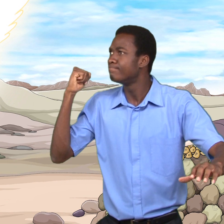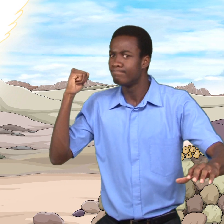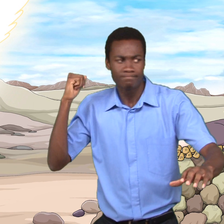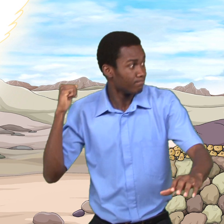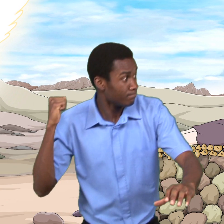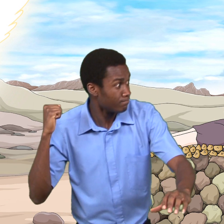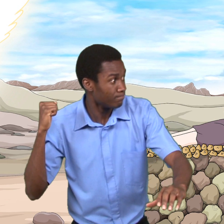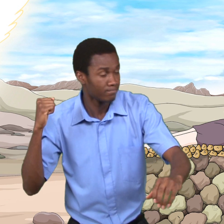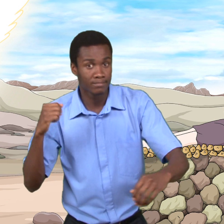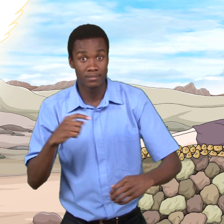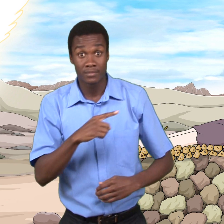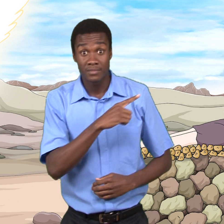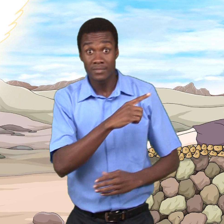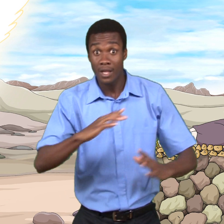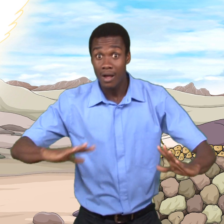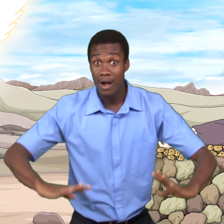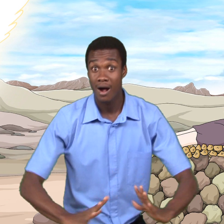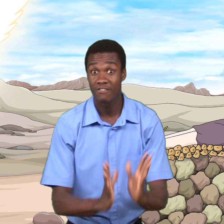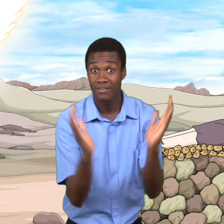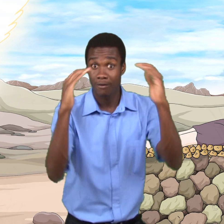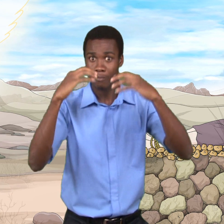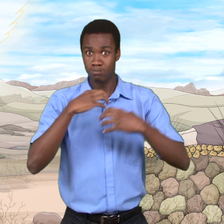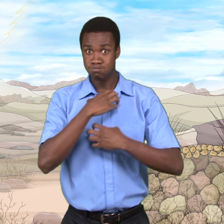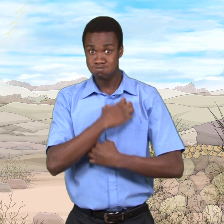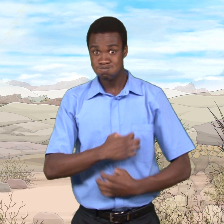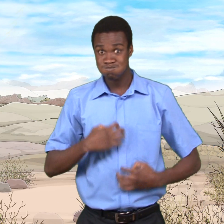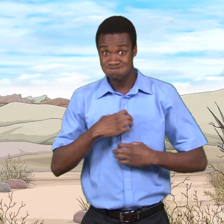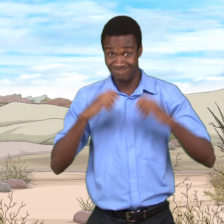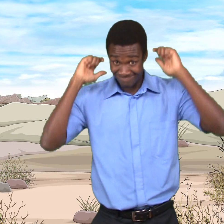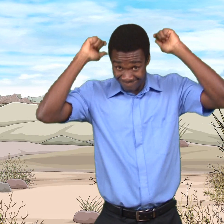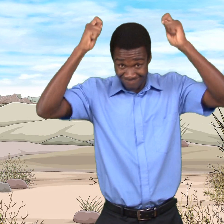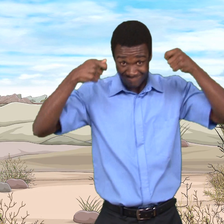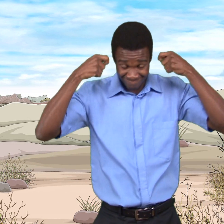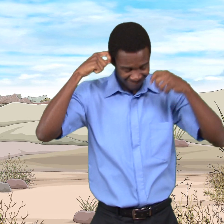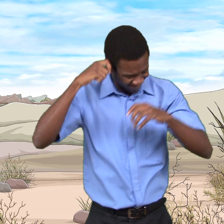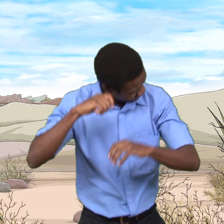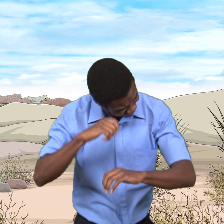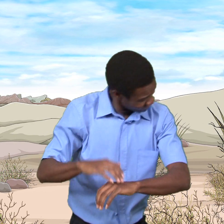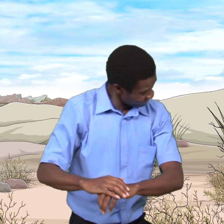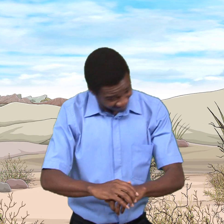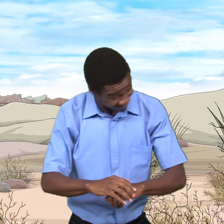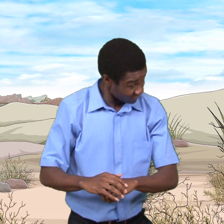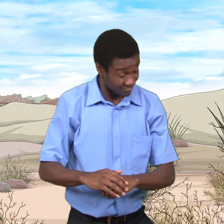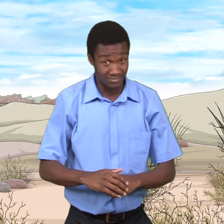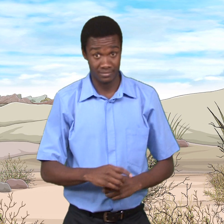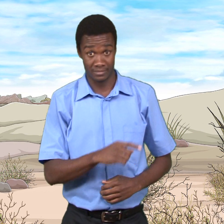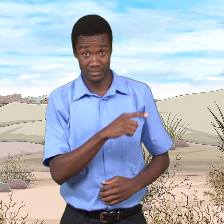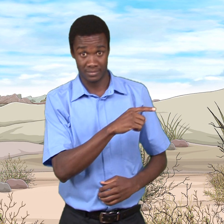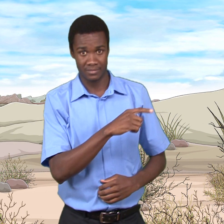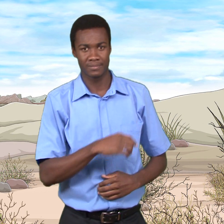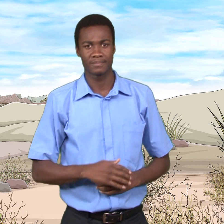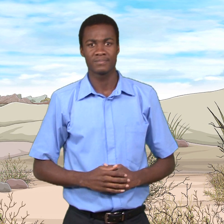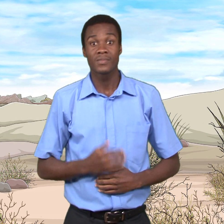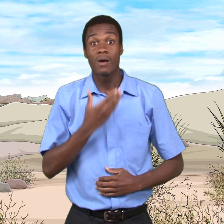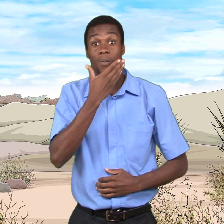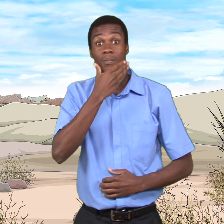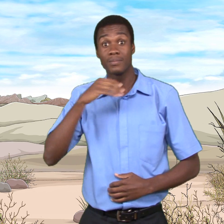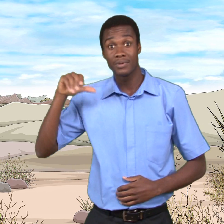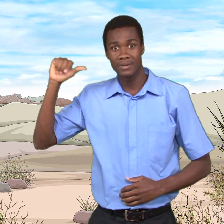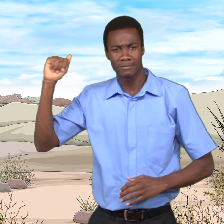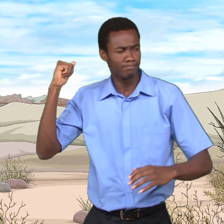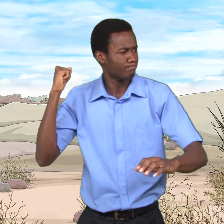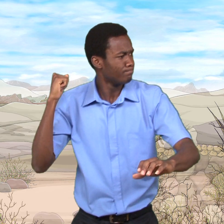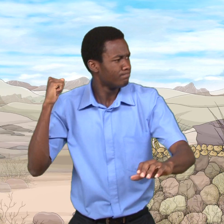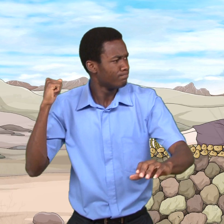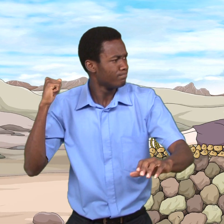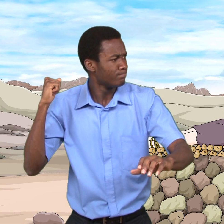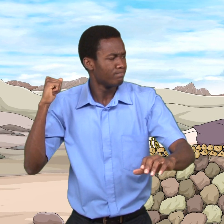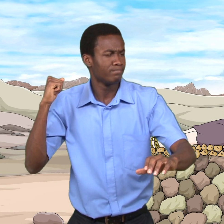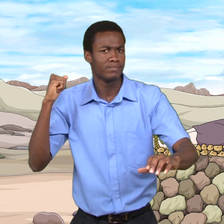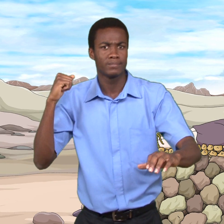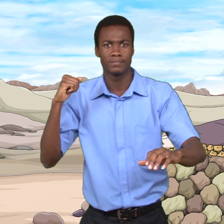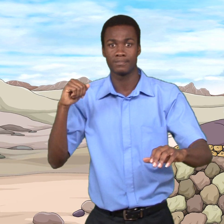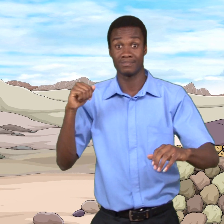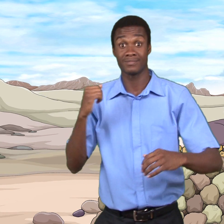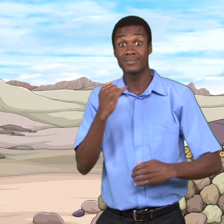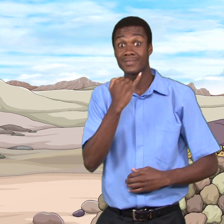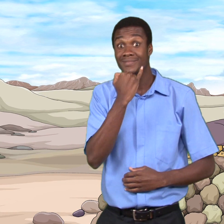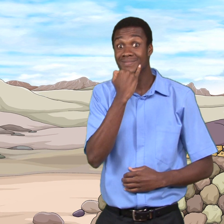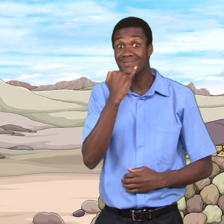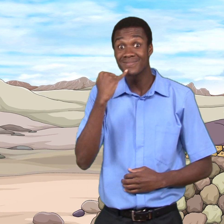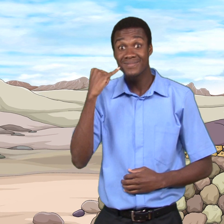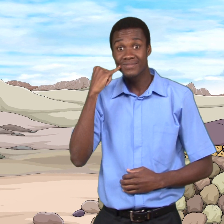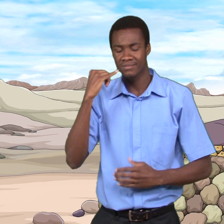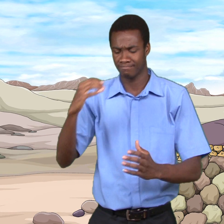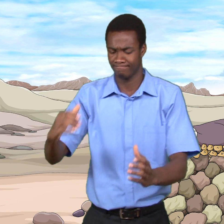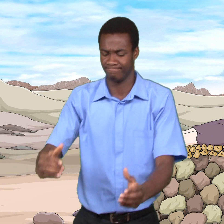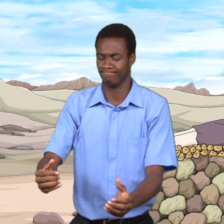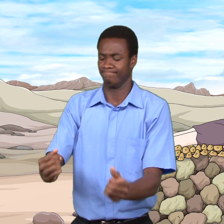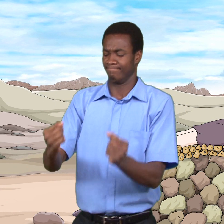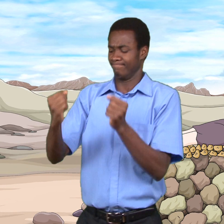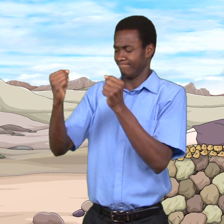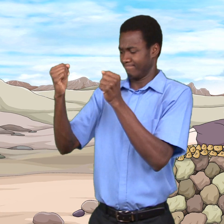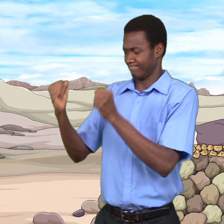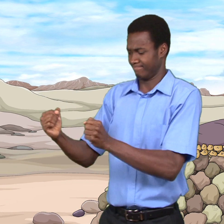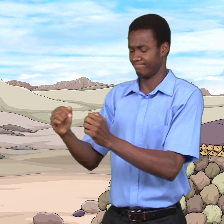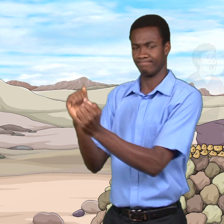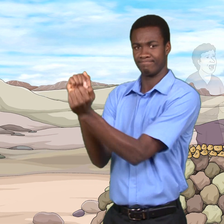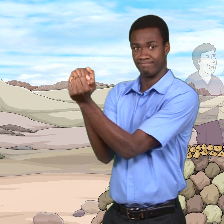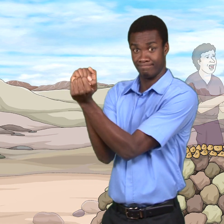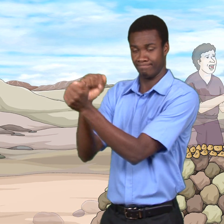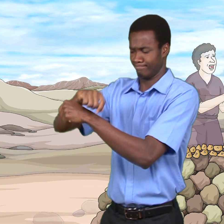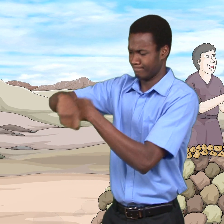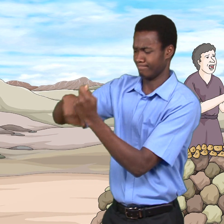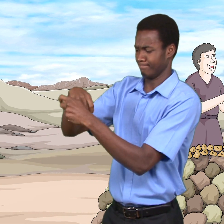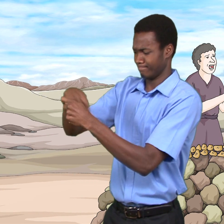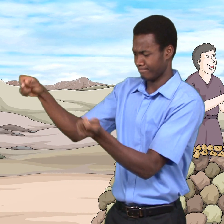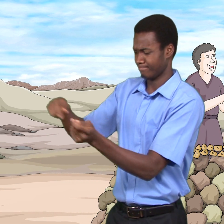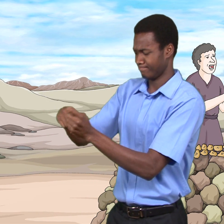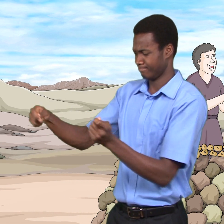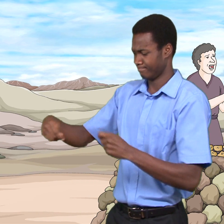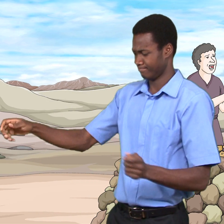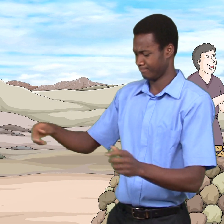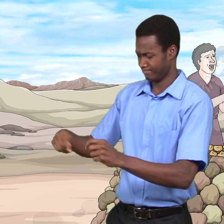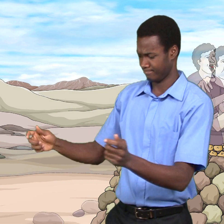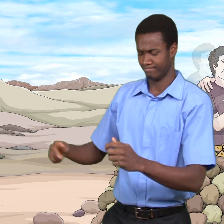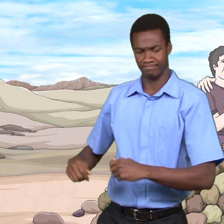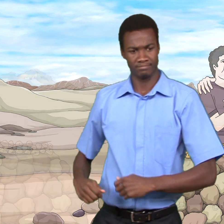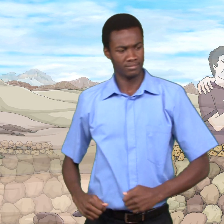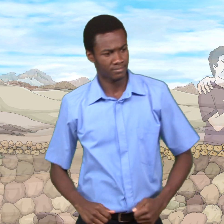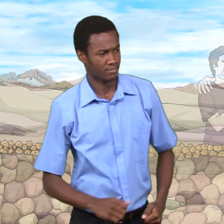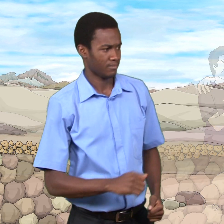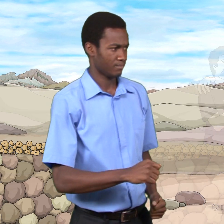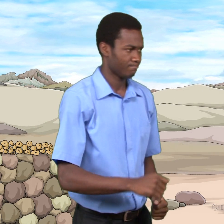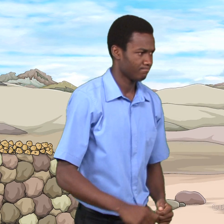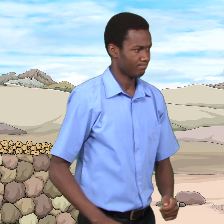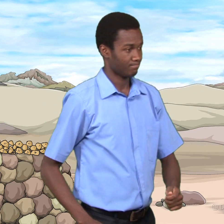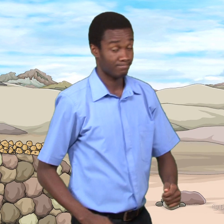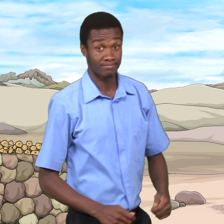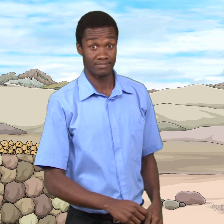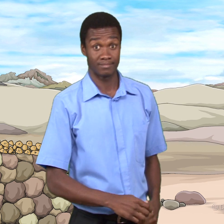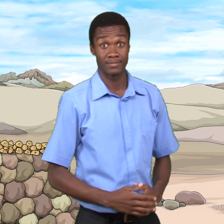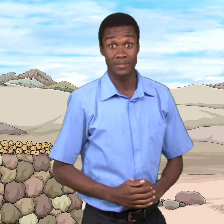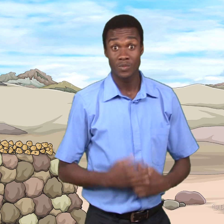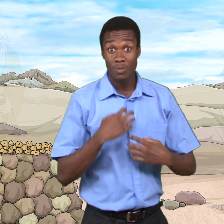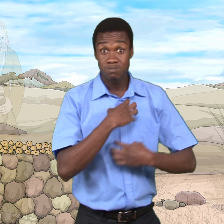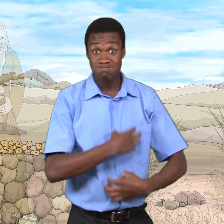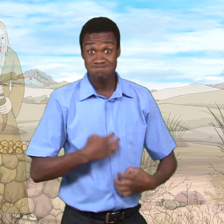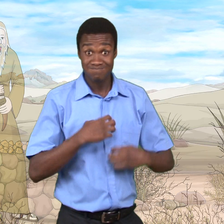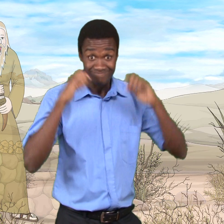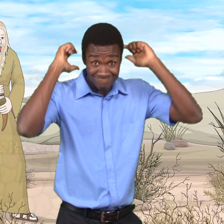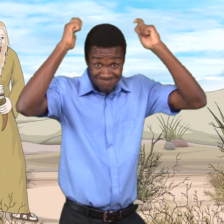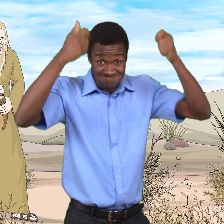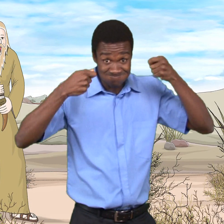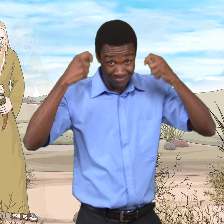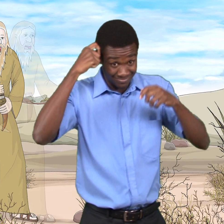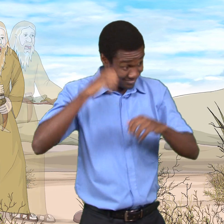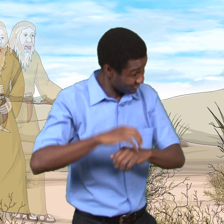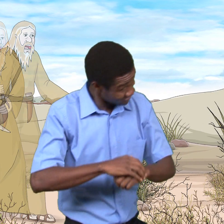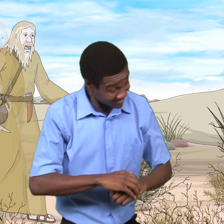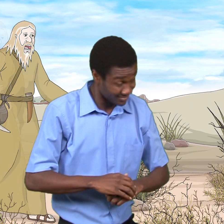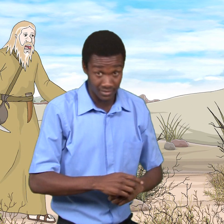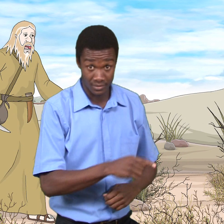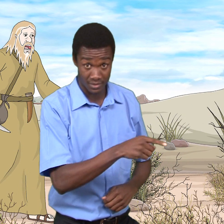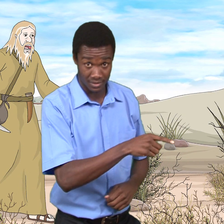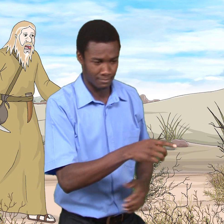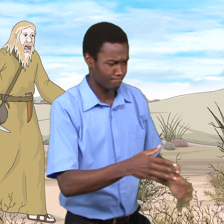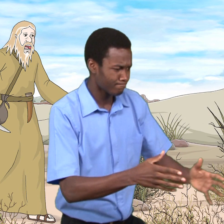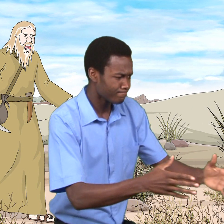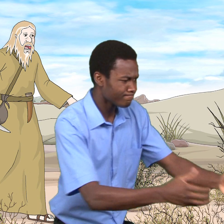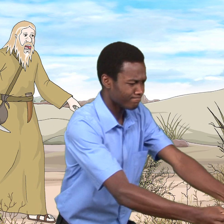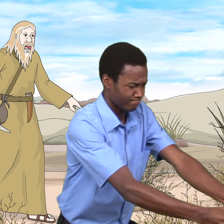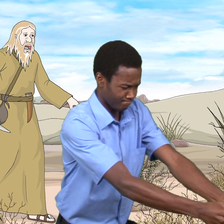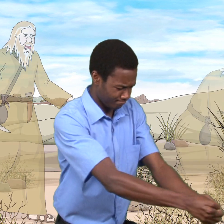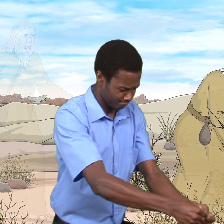Then Abraham looked up and saw behind him a ram in a thicket, caught by its horns.